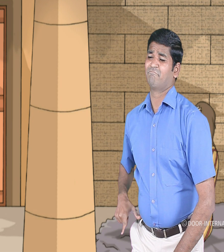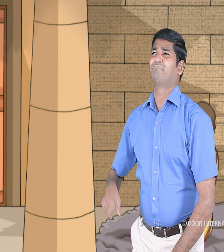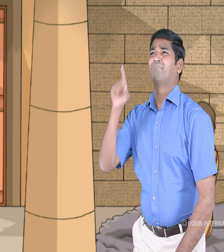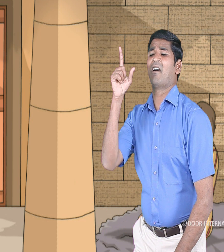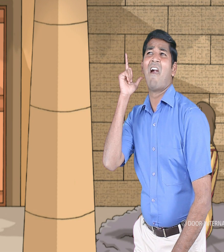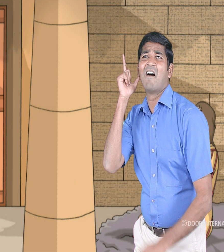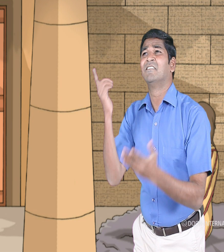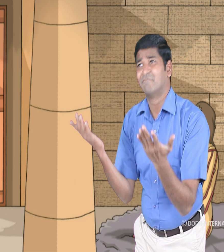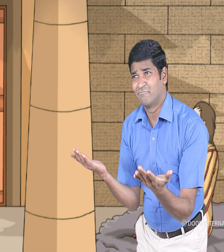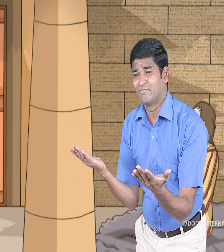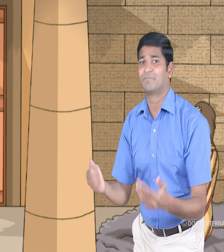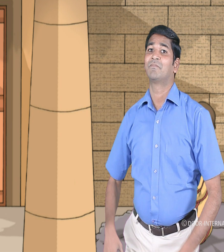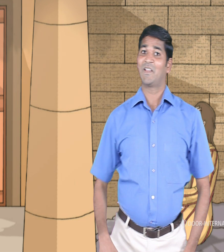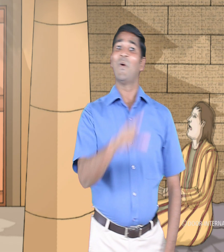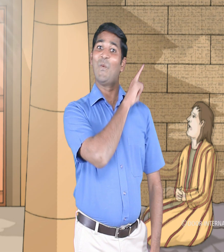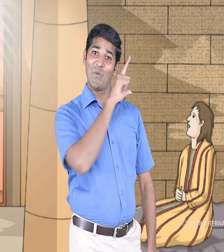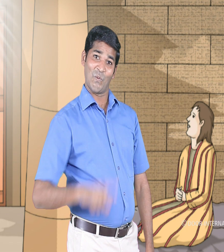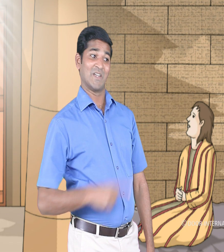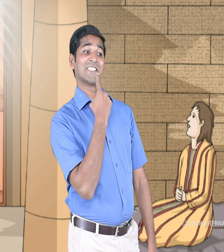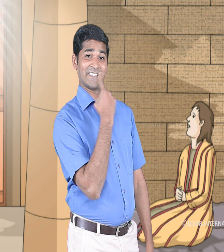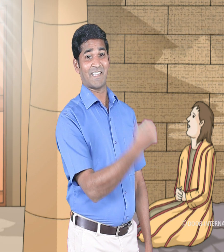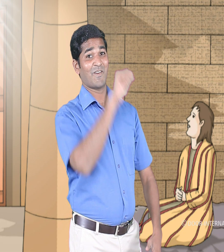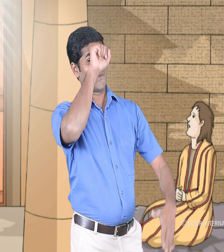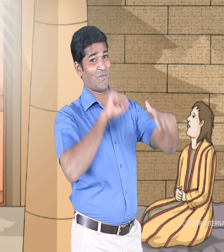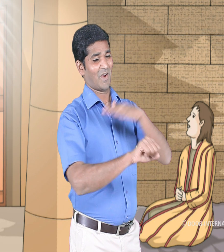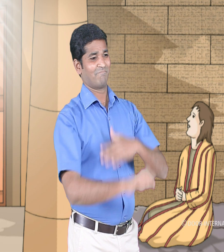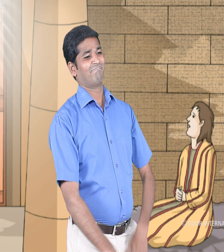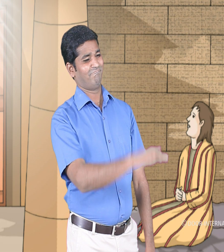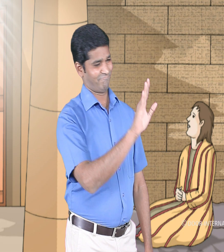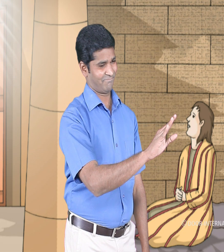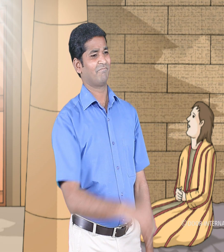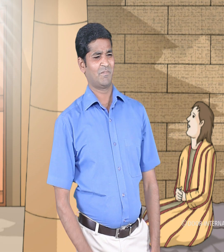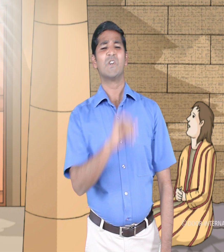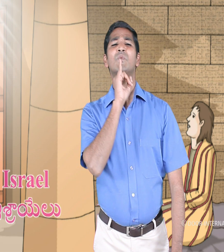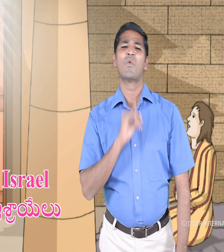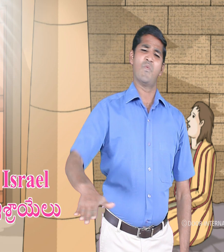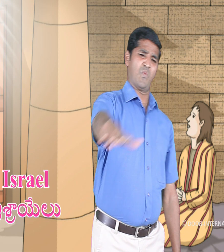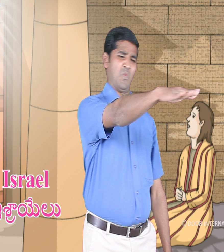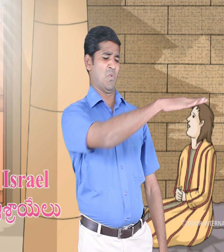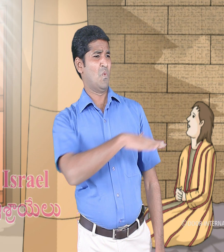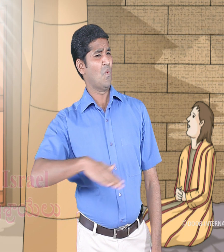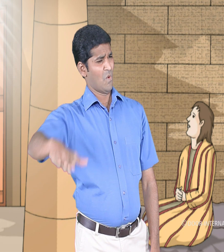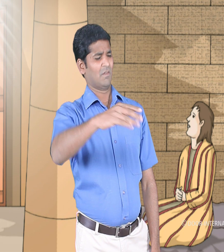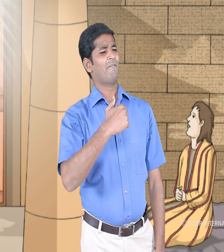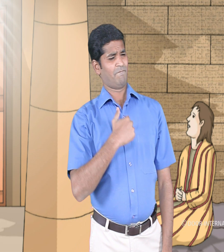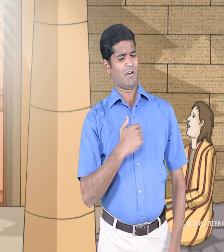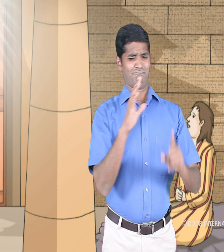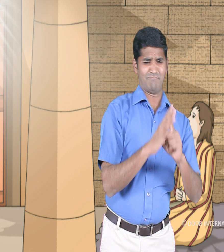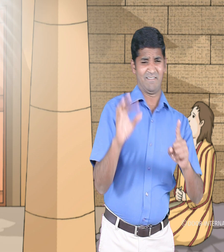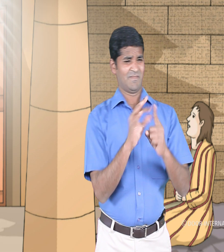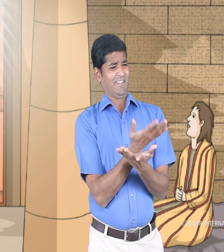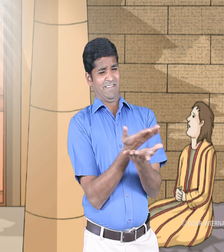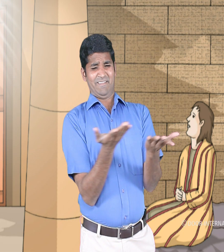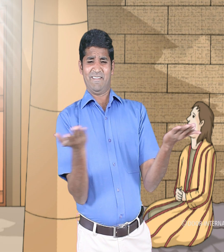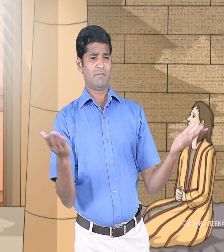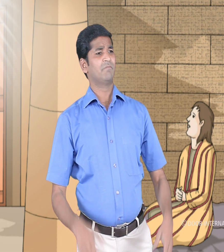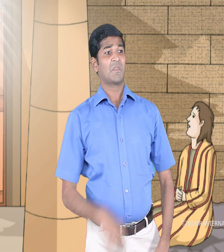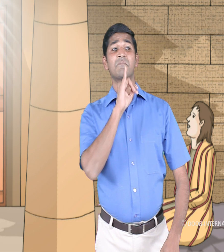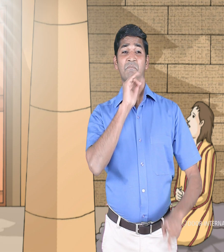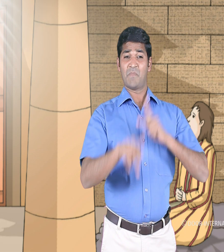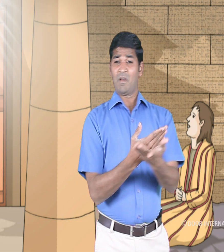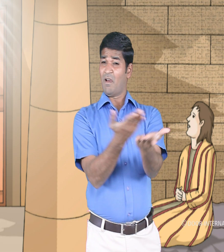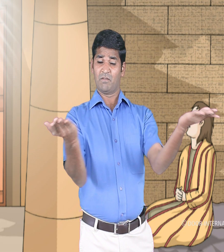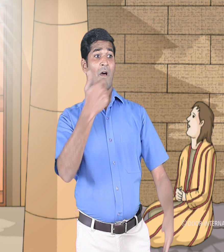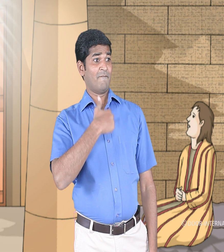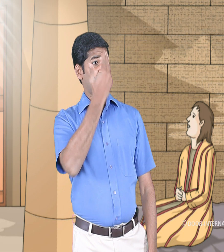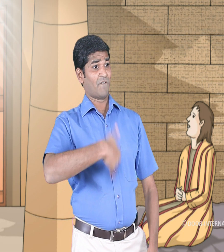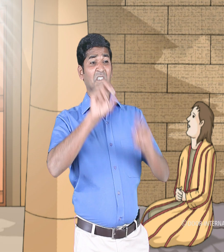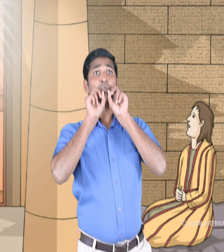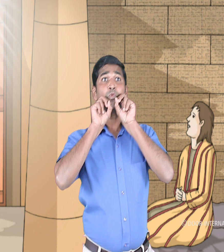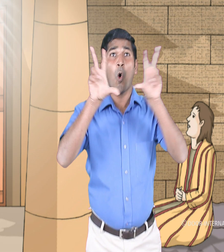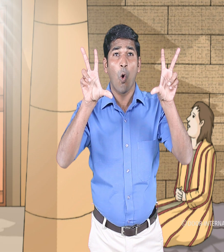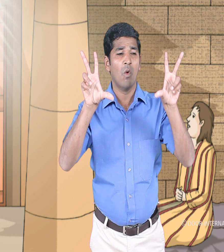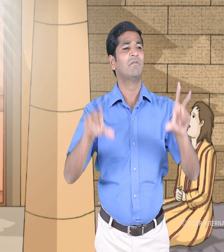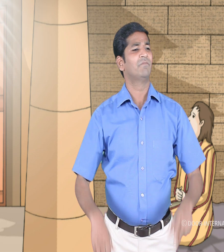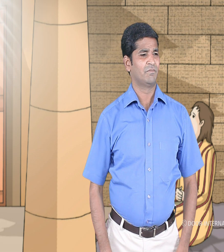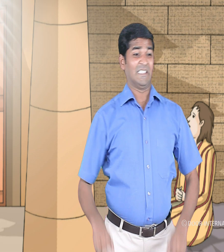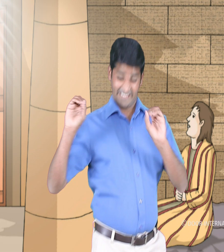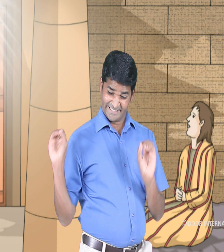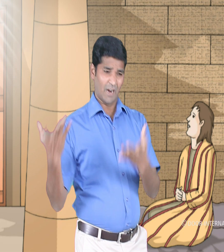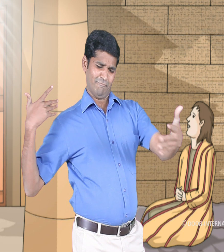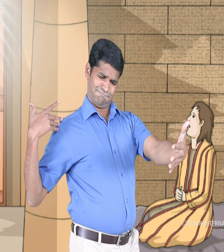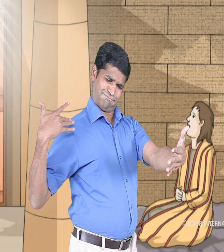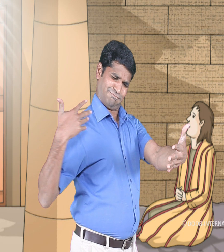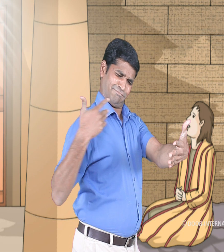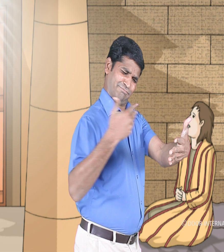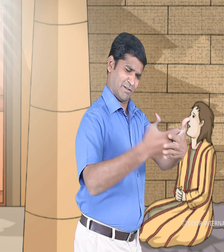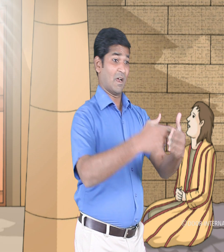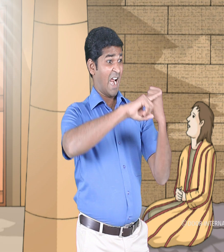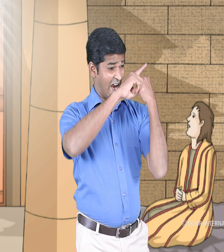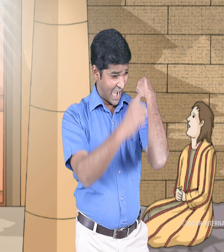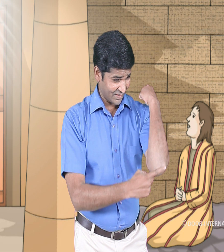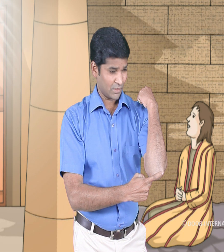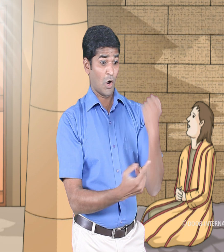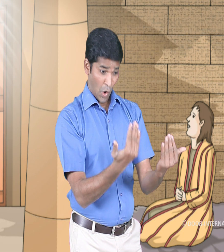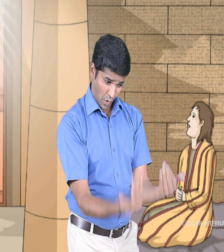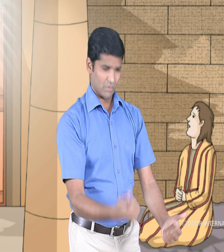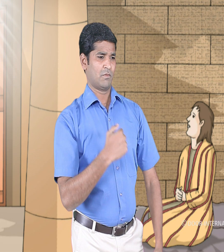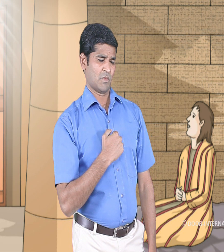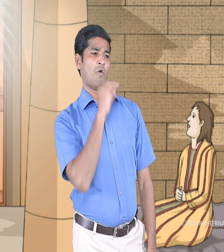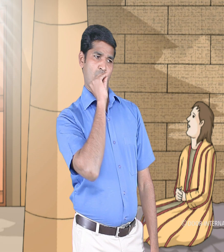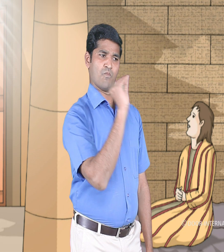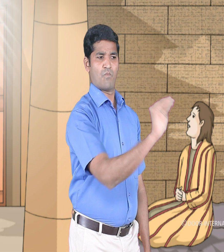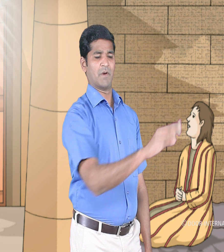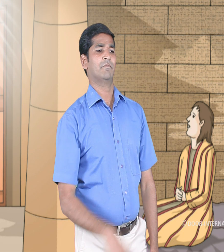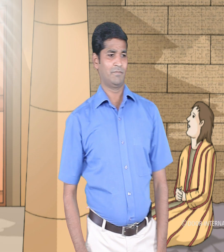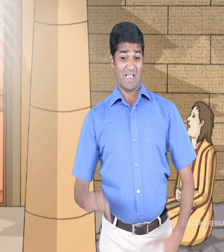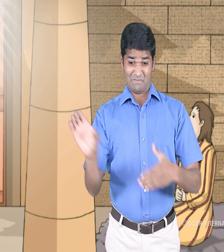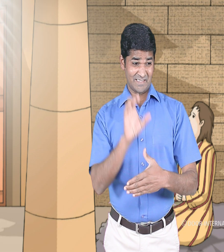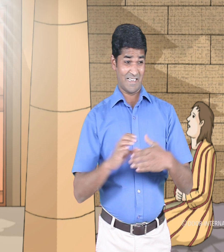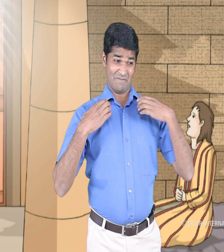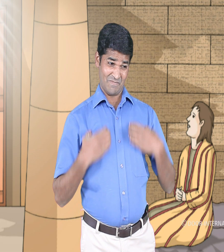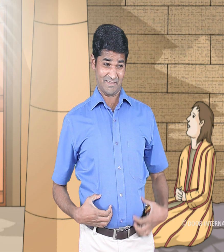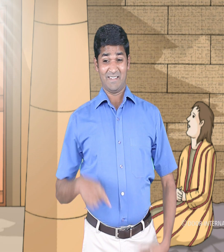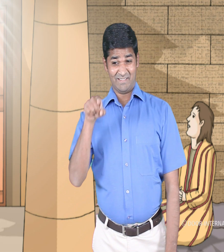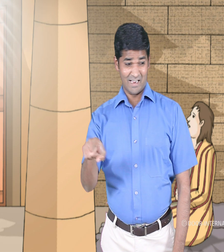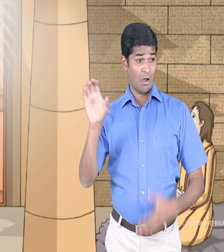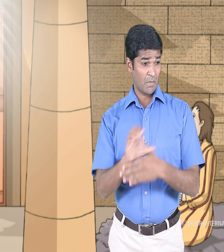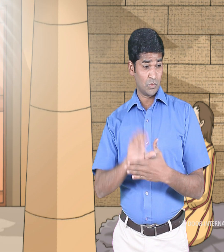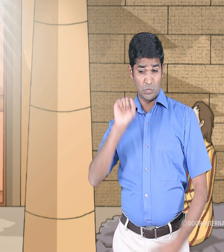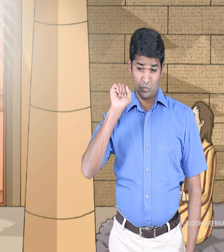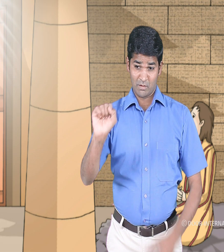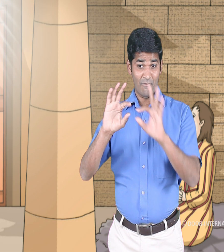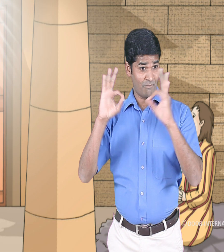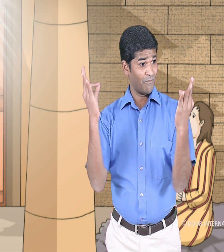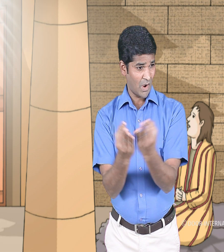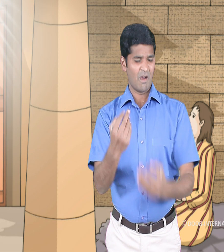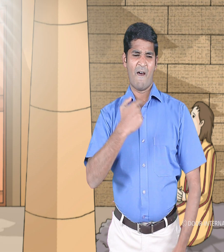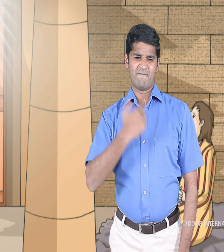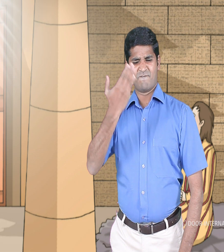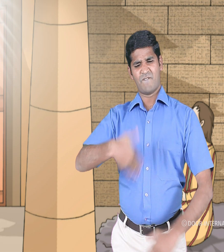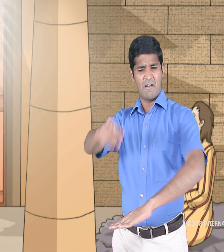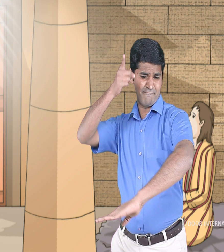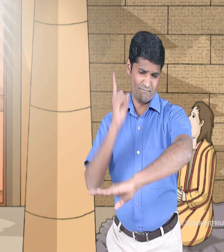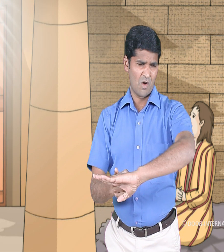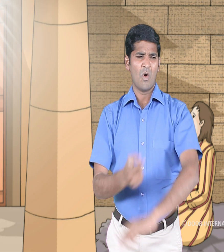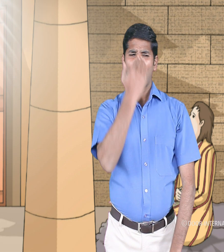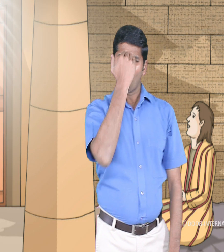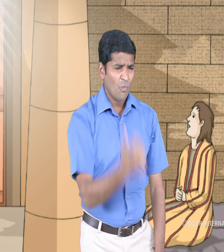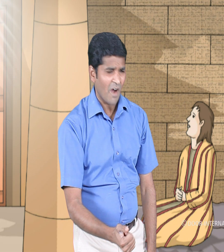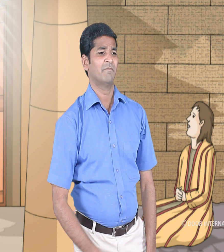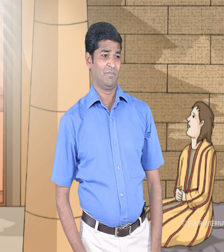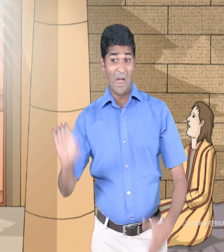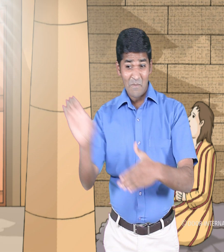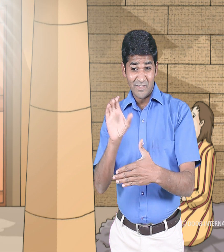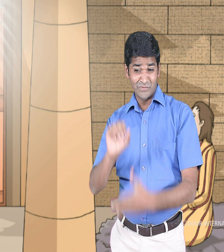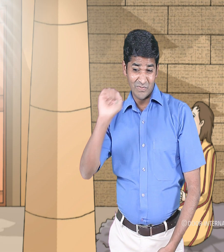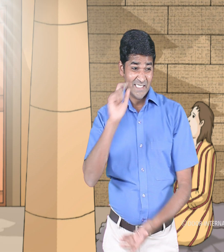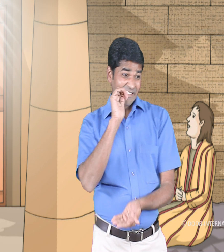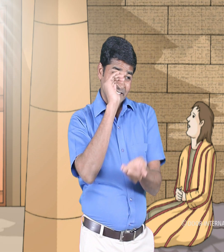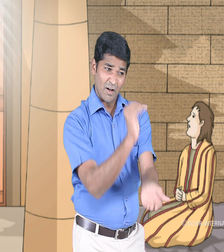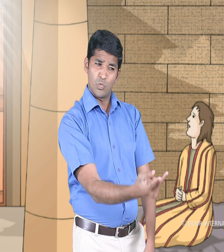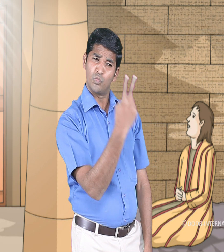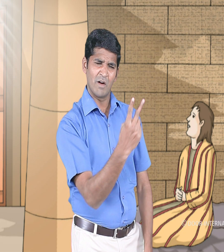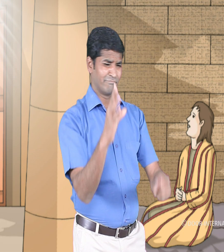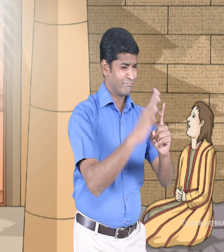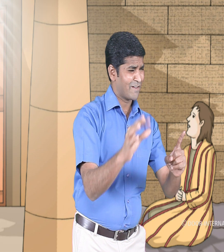And Samuel answered, “Speak, for Your servant is listening.” Then the LORD said to Samuel, “I am about to do something in Israel at which the ears of all who hear it will tingle.